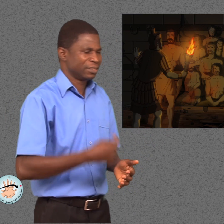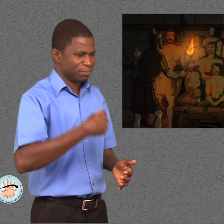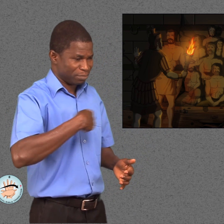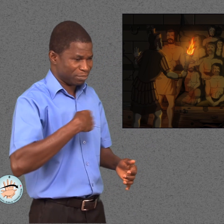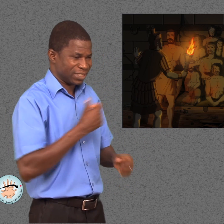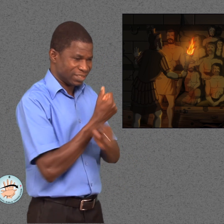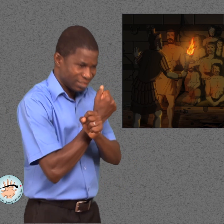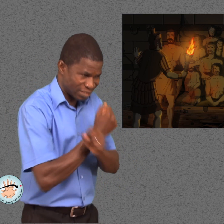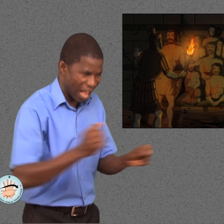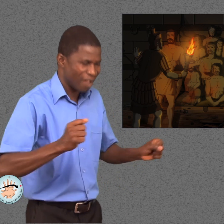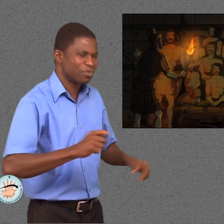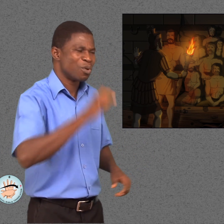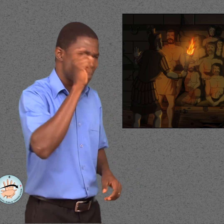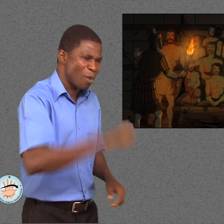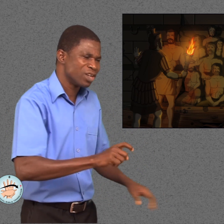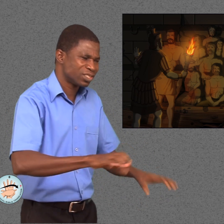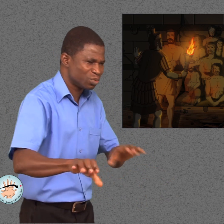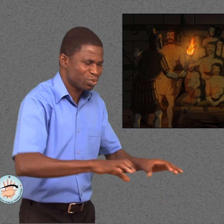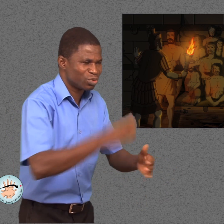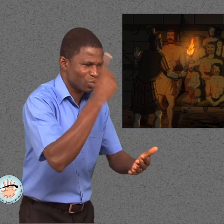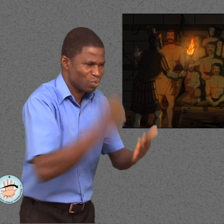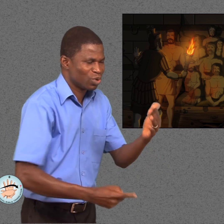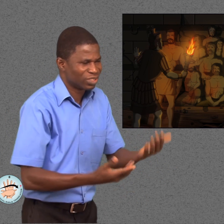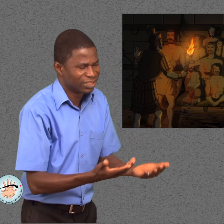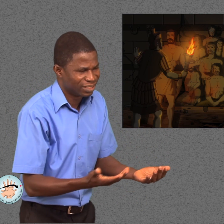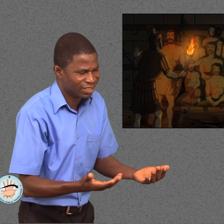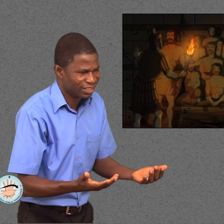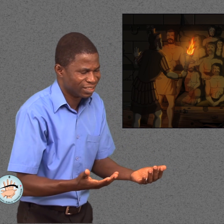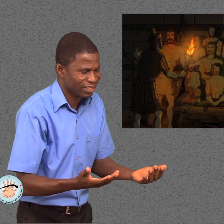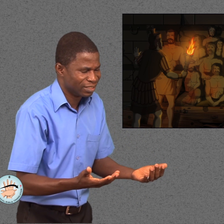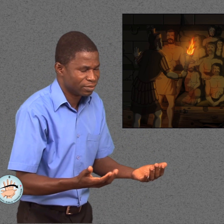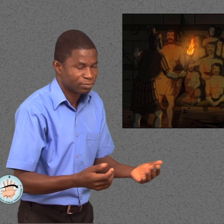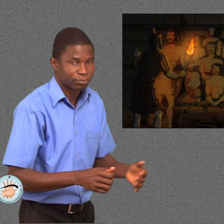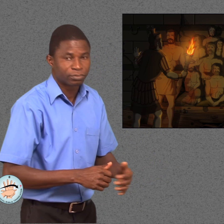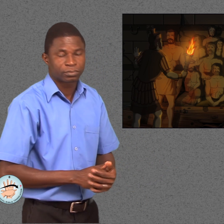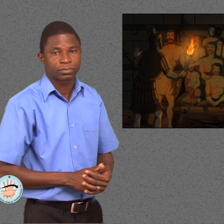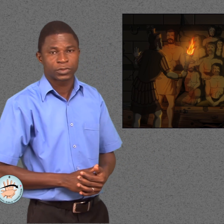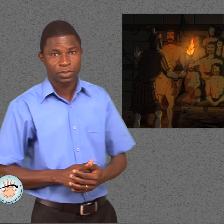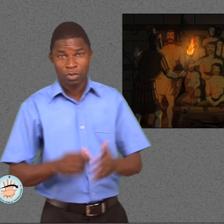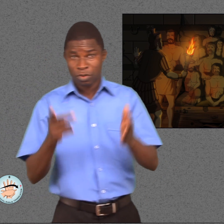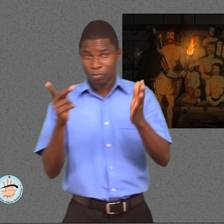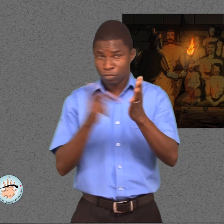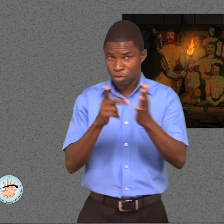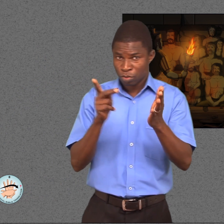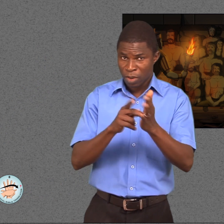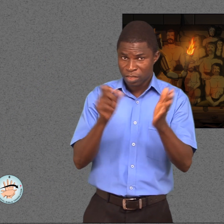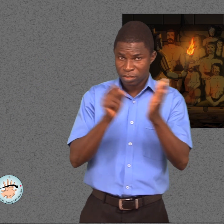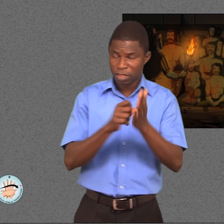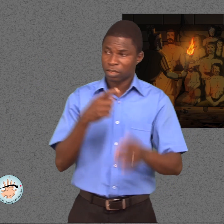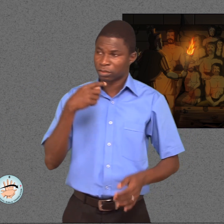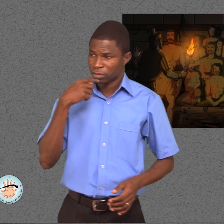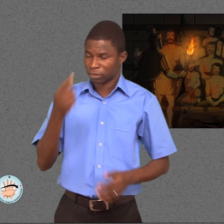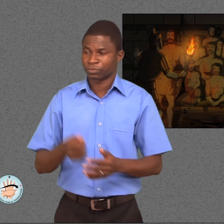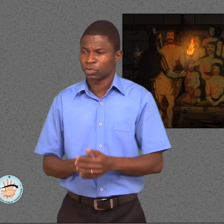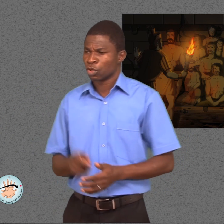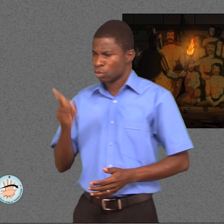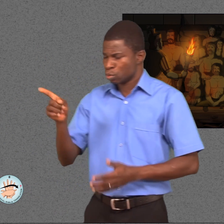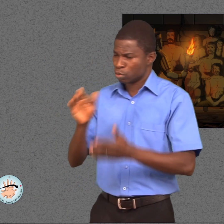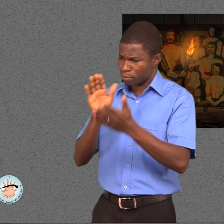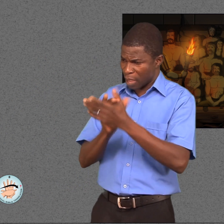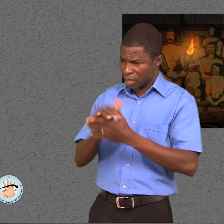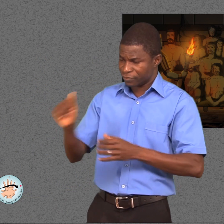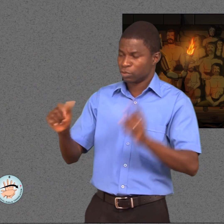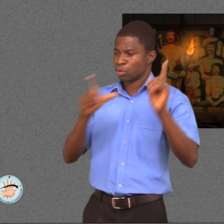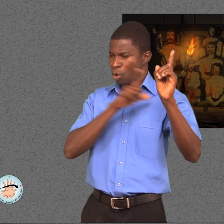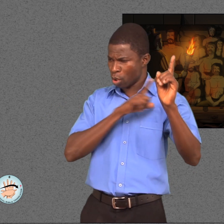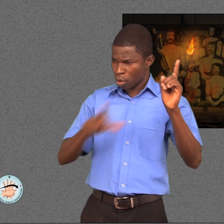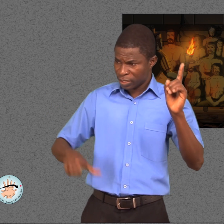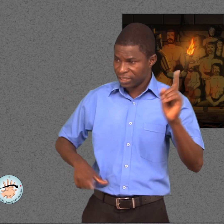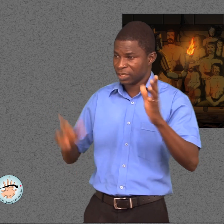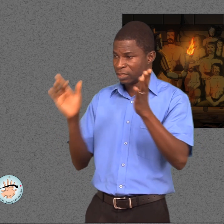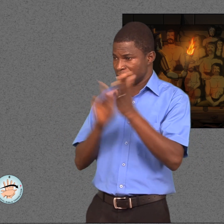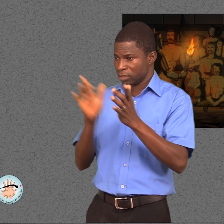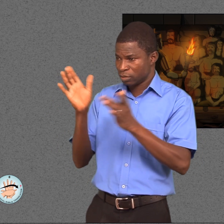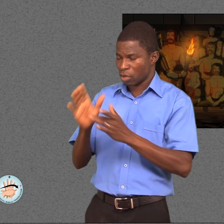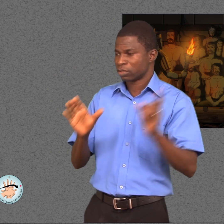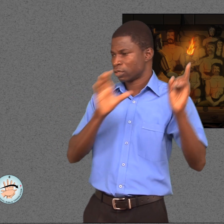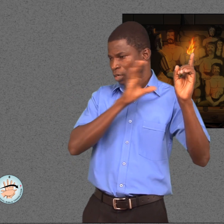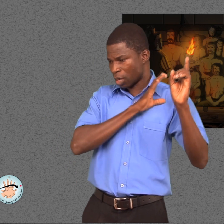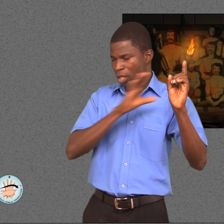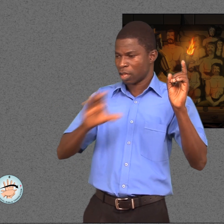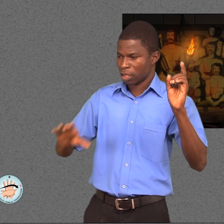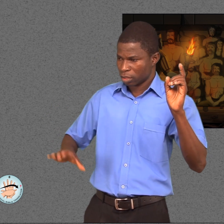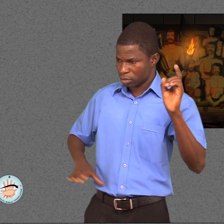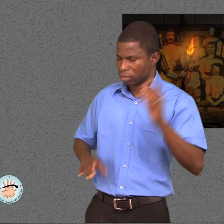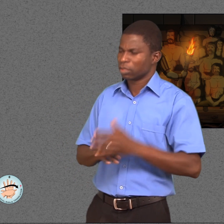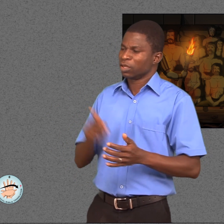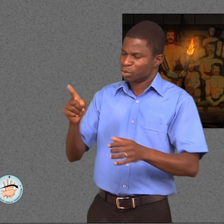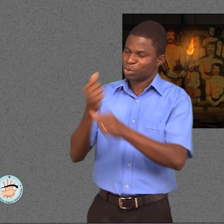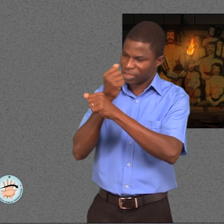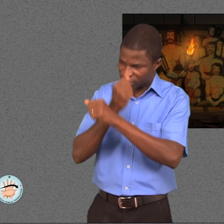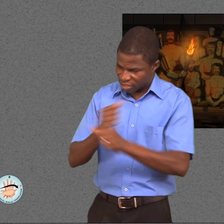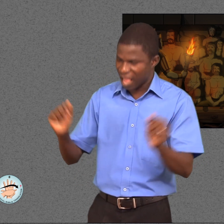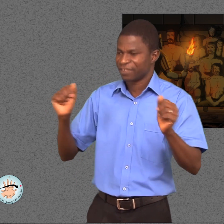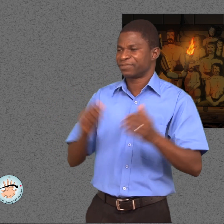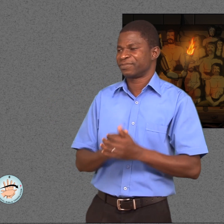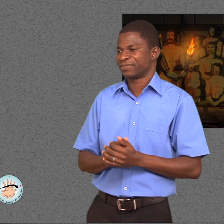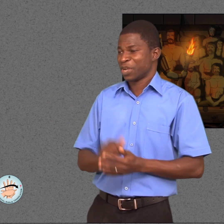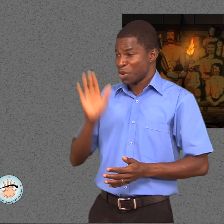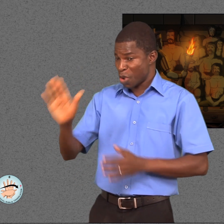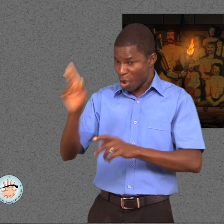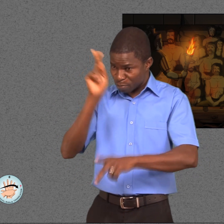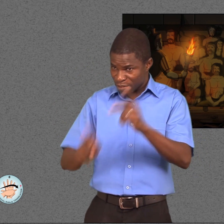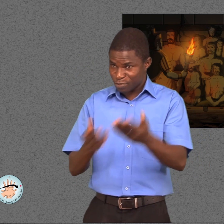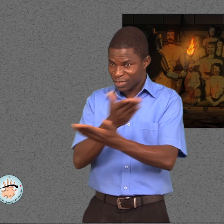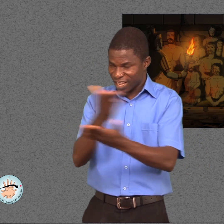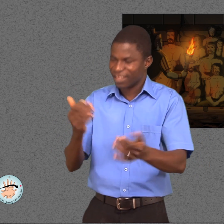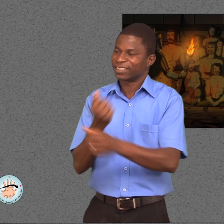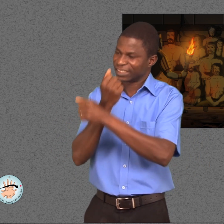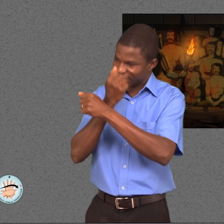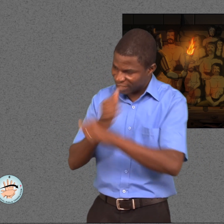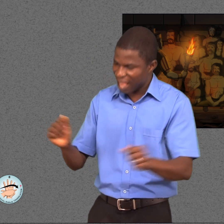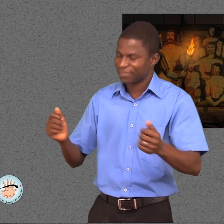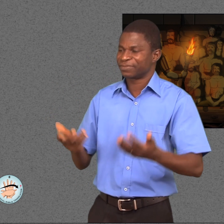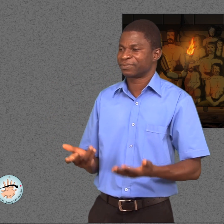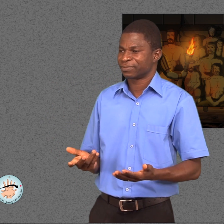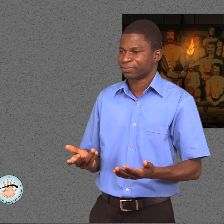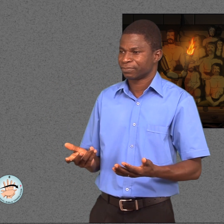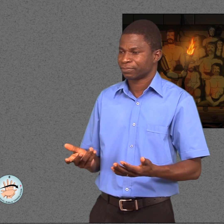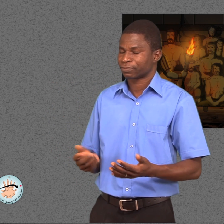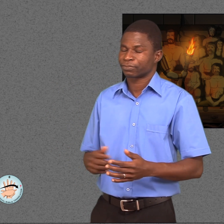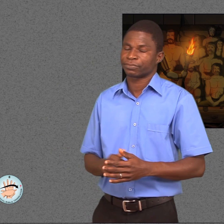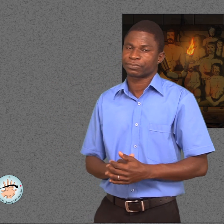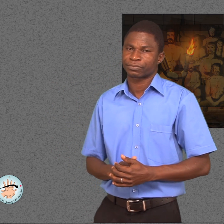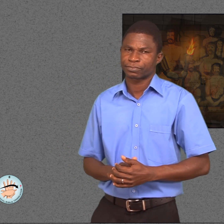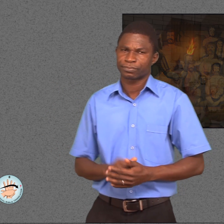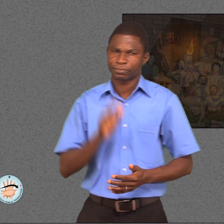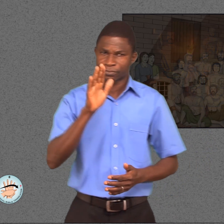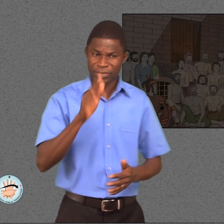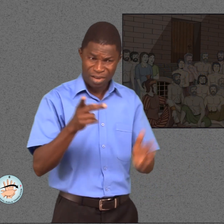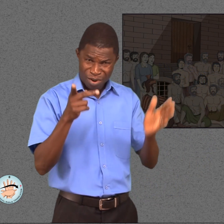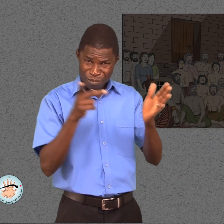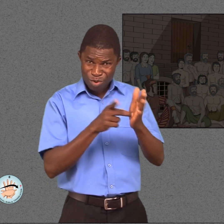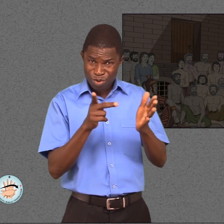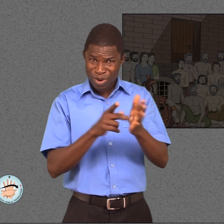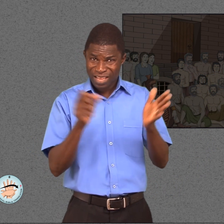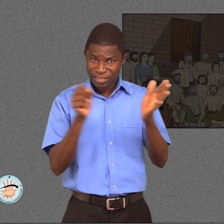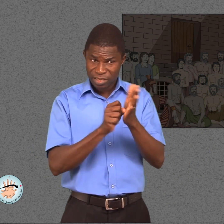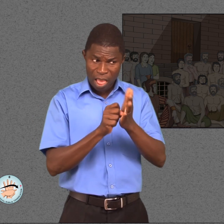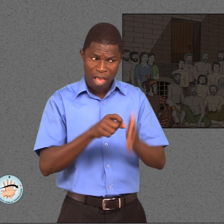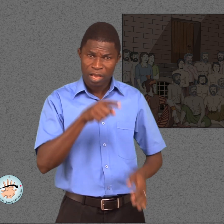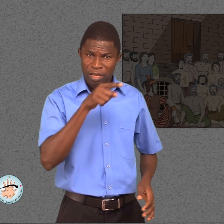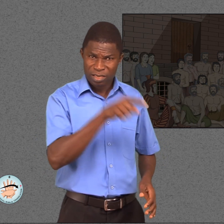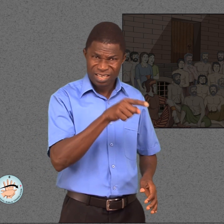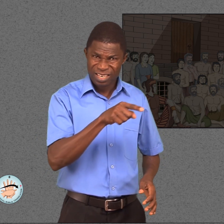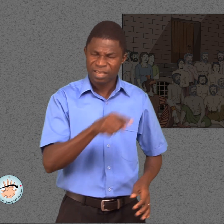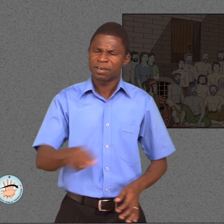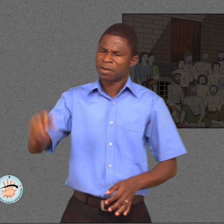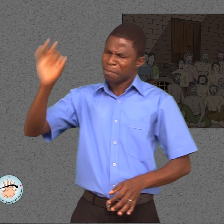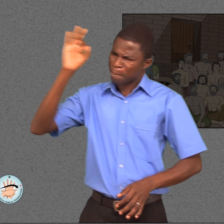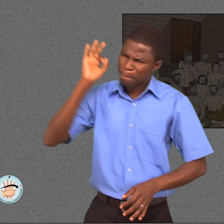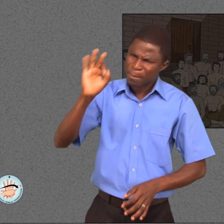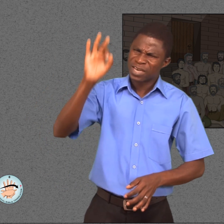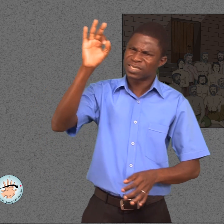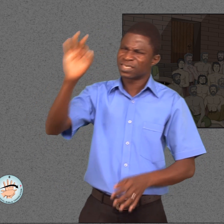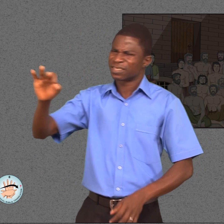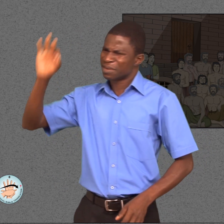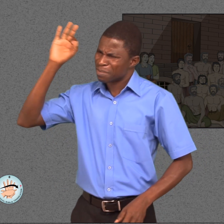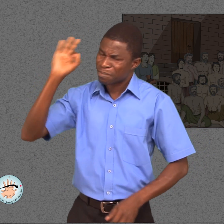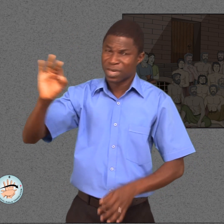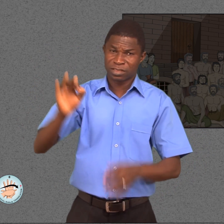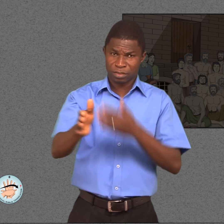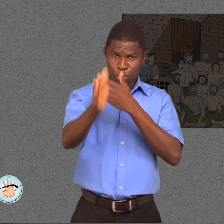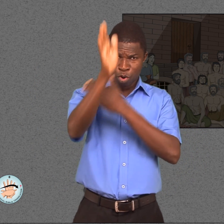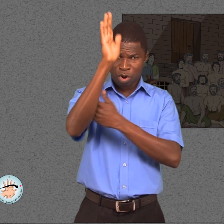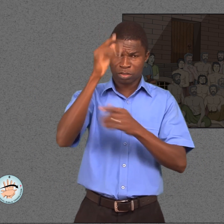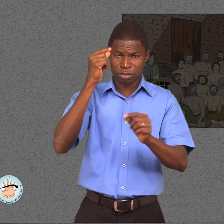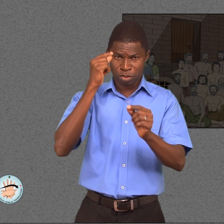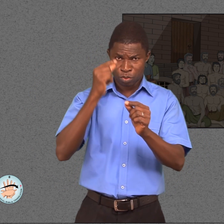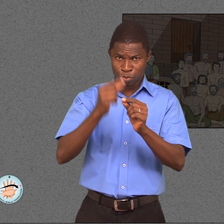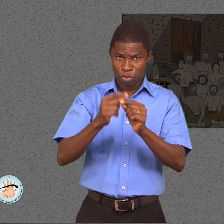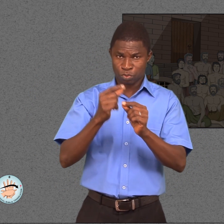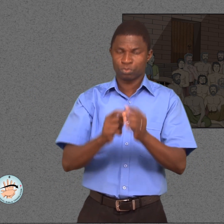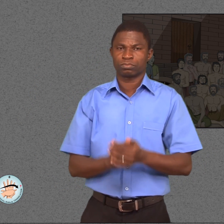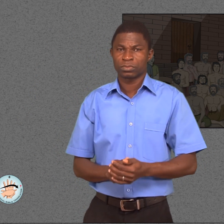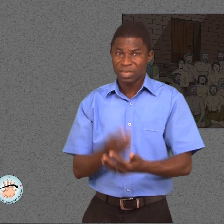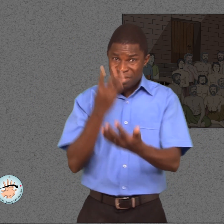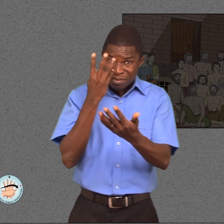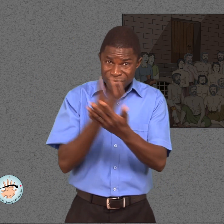They replied, “Believe in the Lord Jesus and you will be saved, you and your household.”